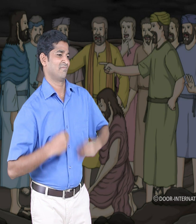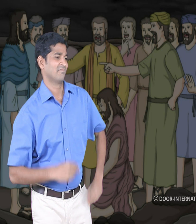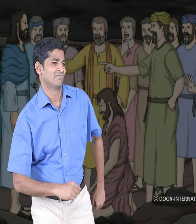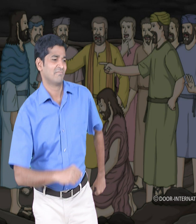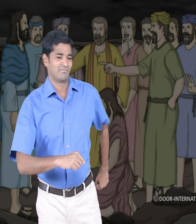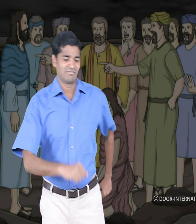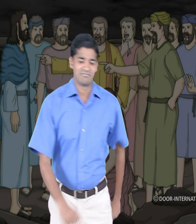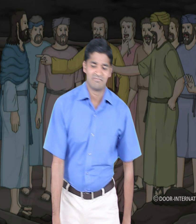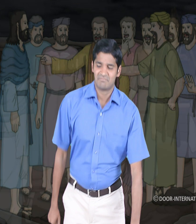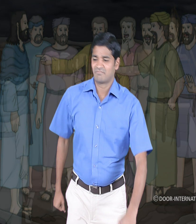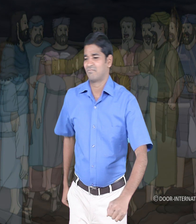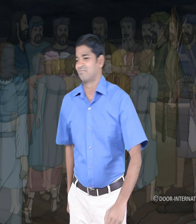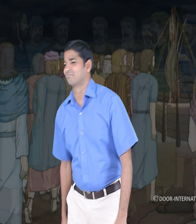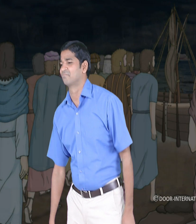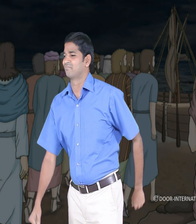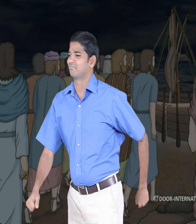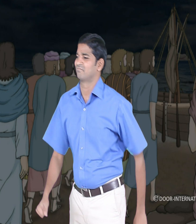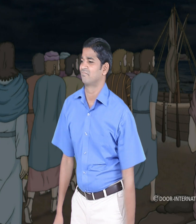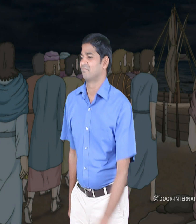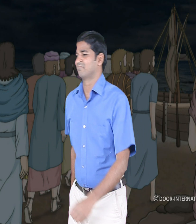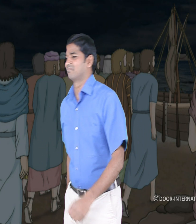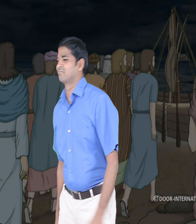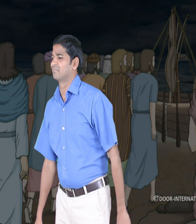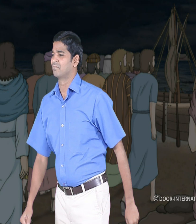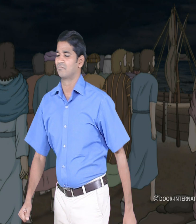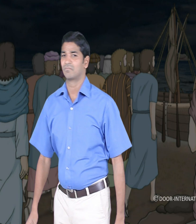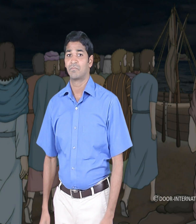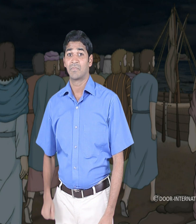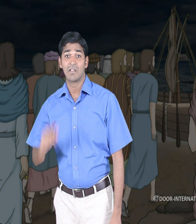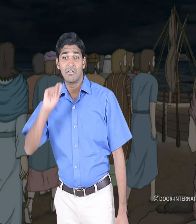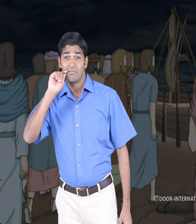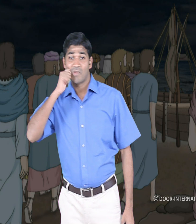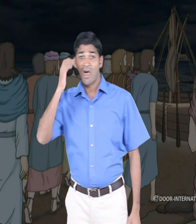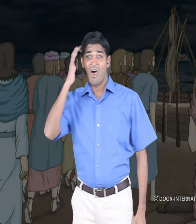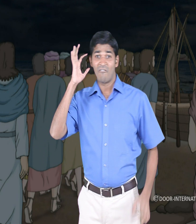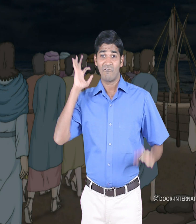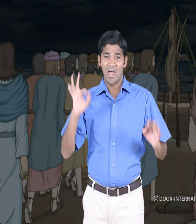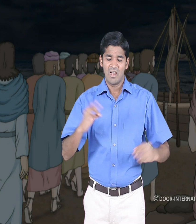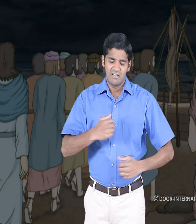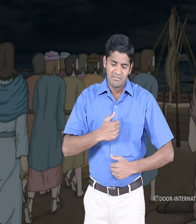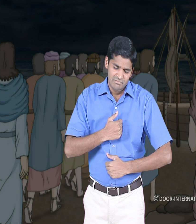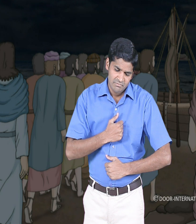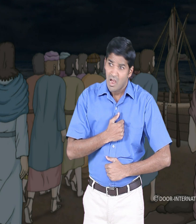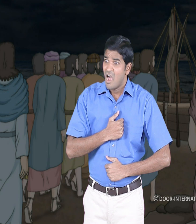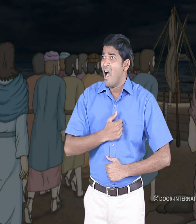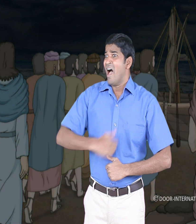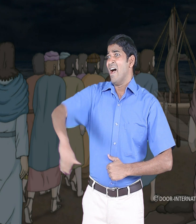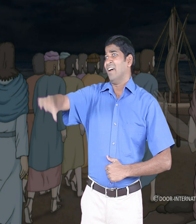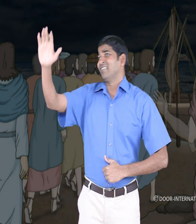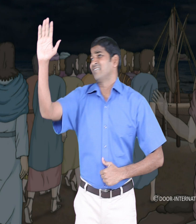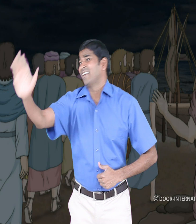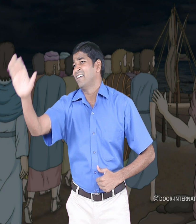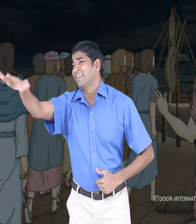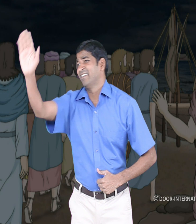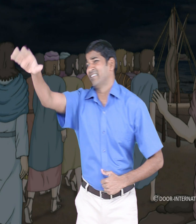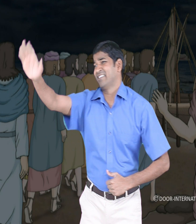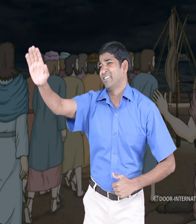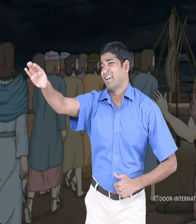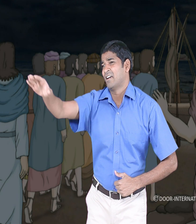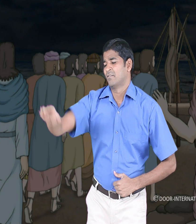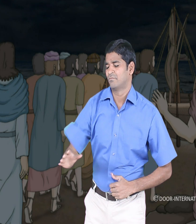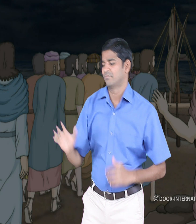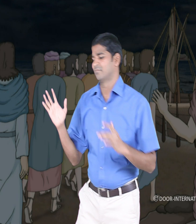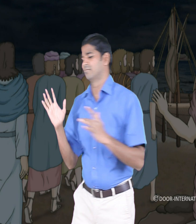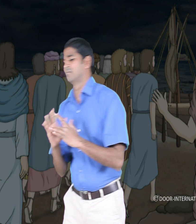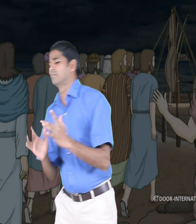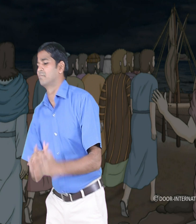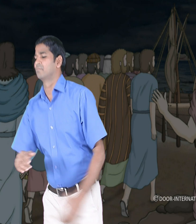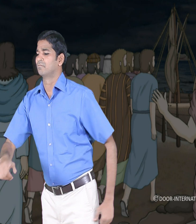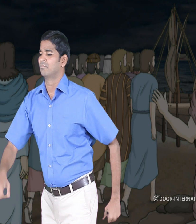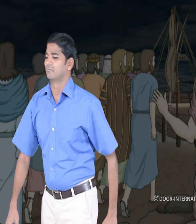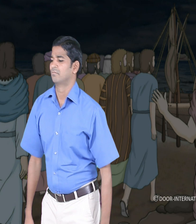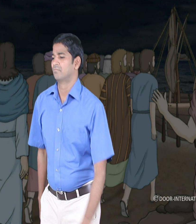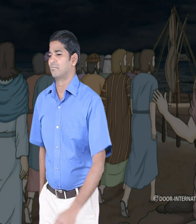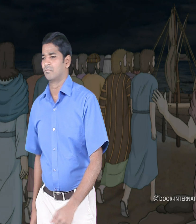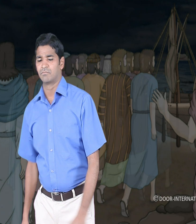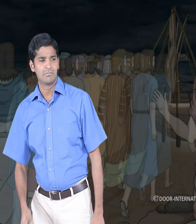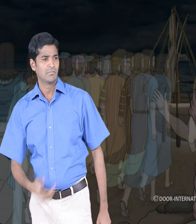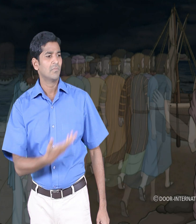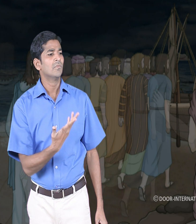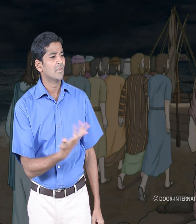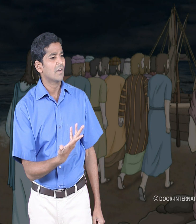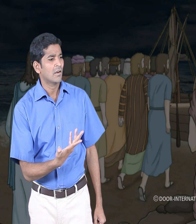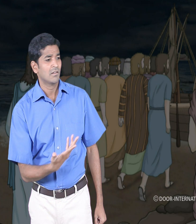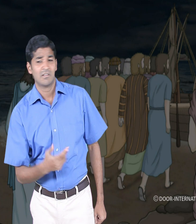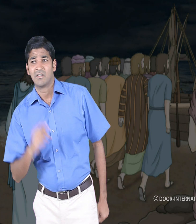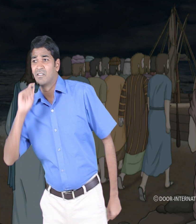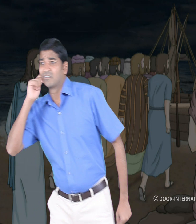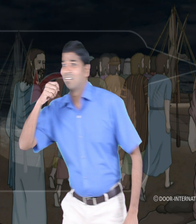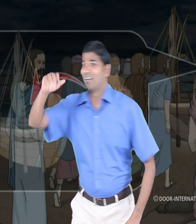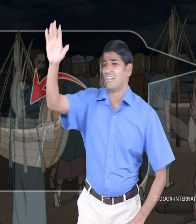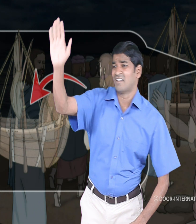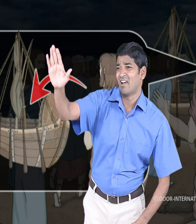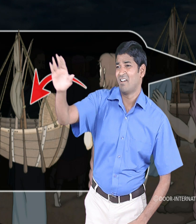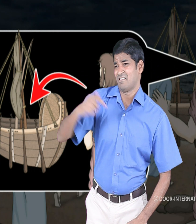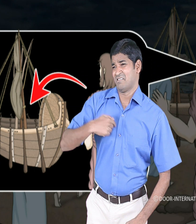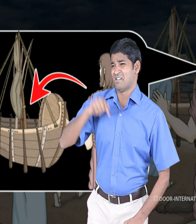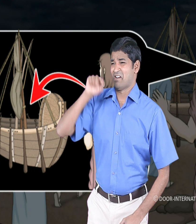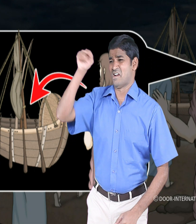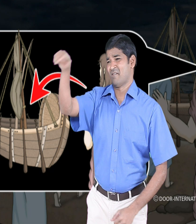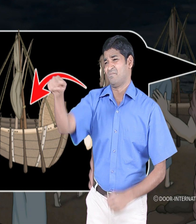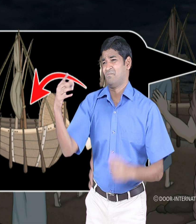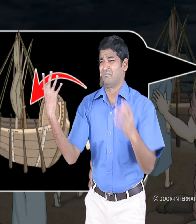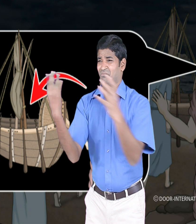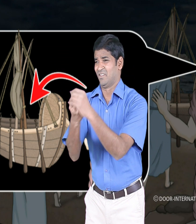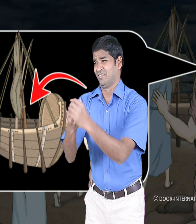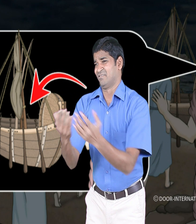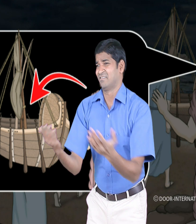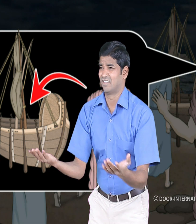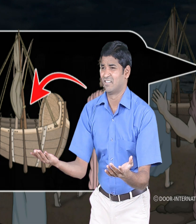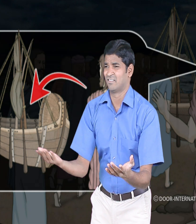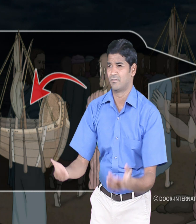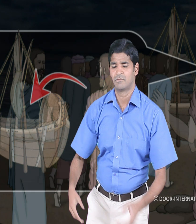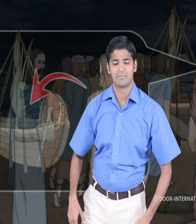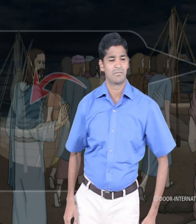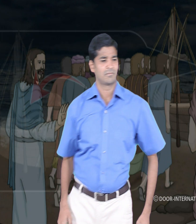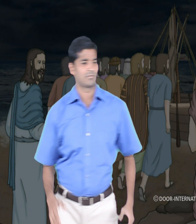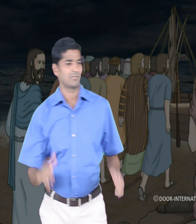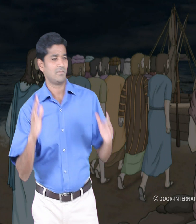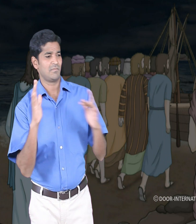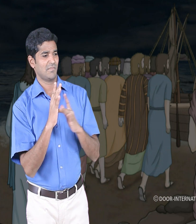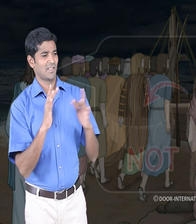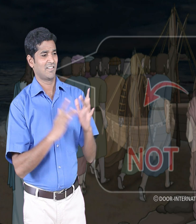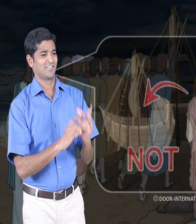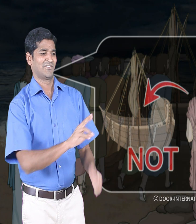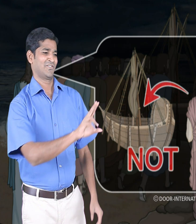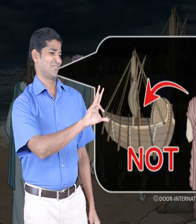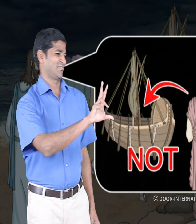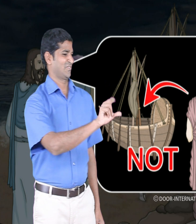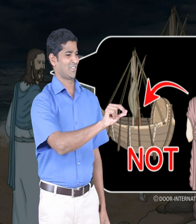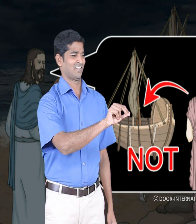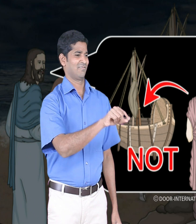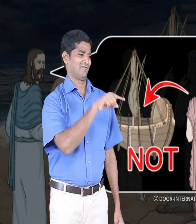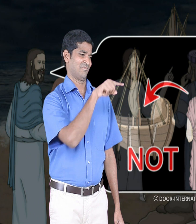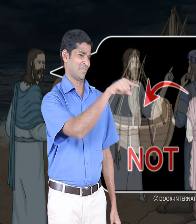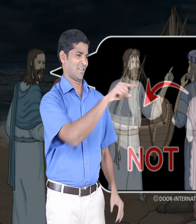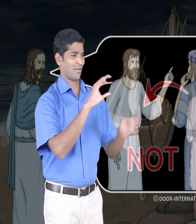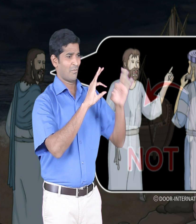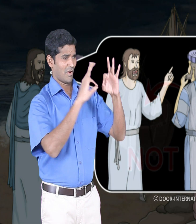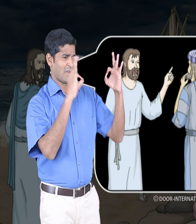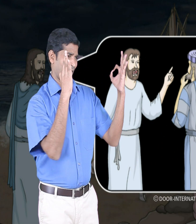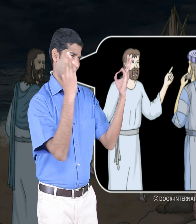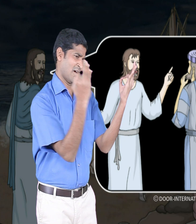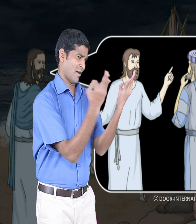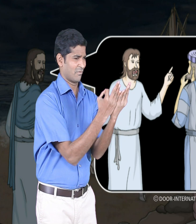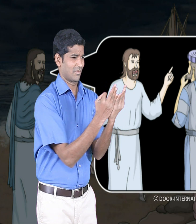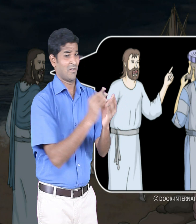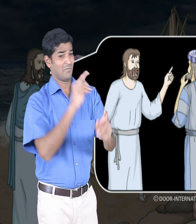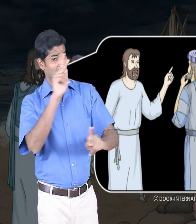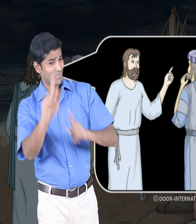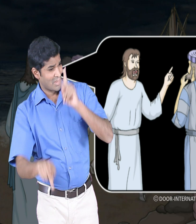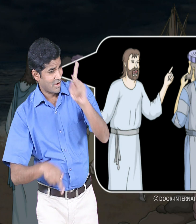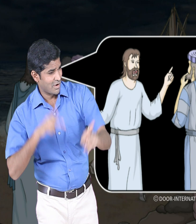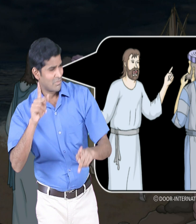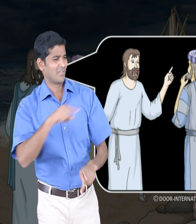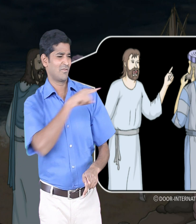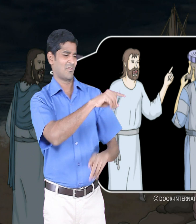As He was getting into the boat, the man who had been possessed by the demons begged to go with Him. But Jesus would not allow him.